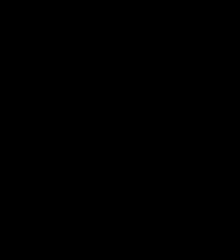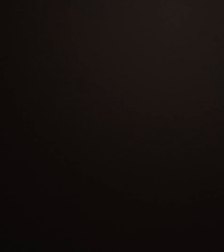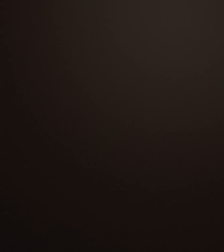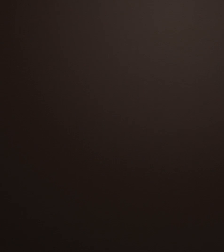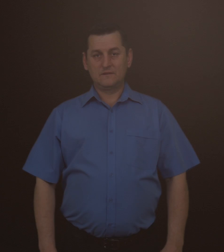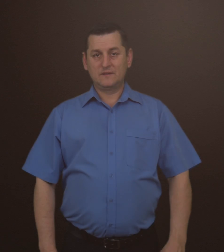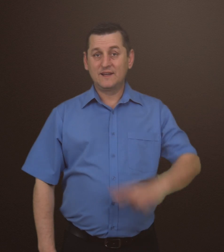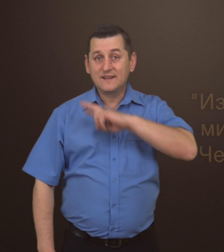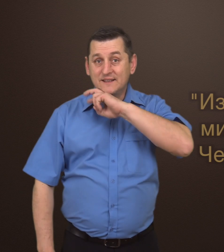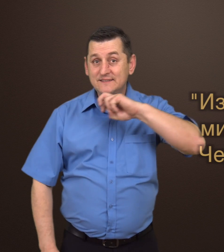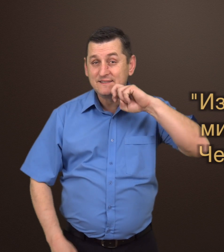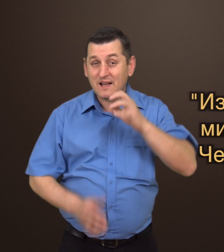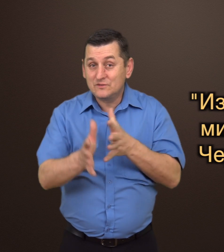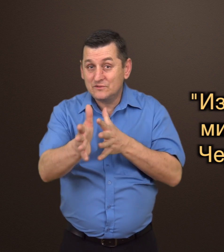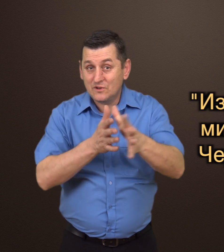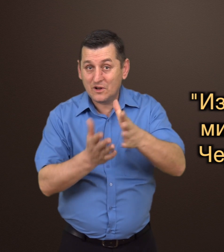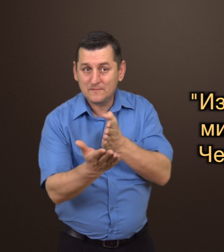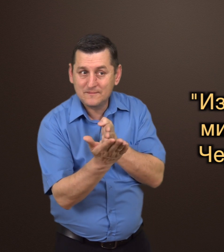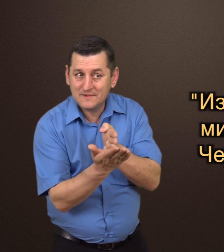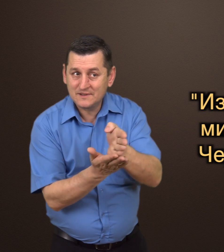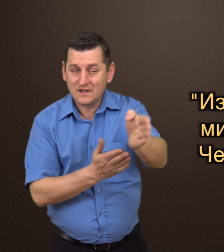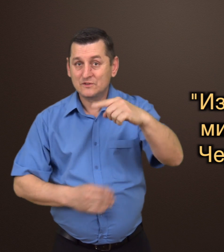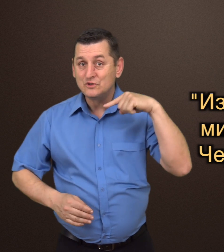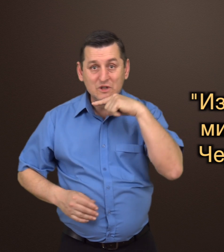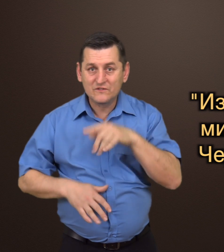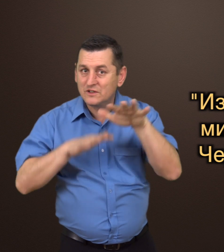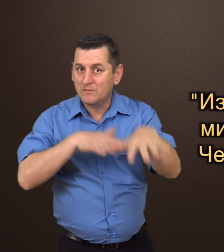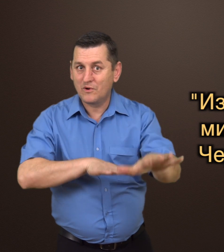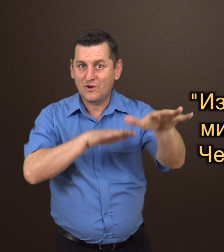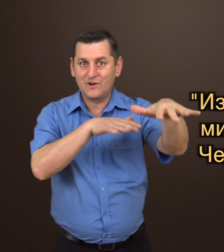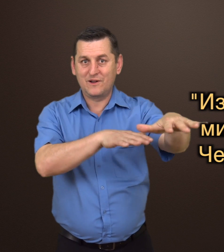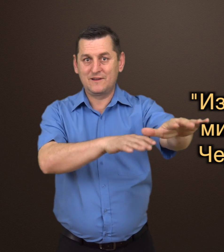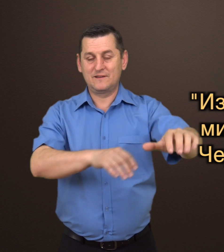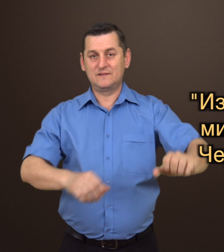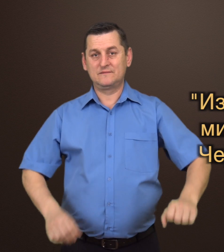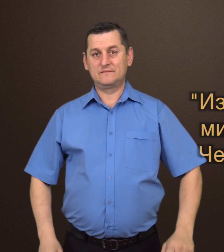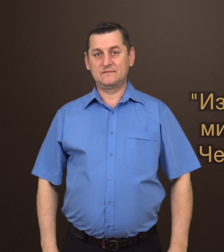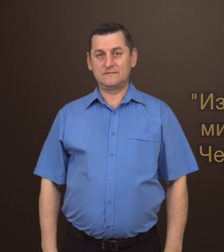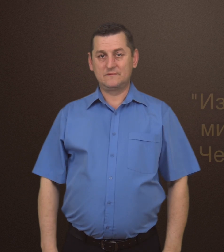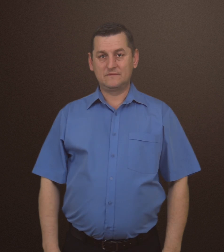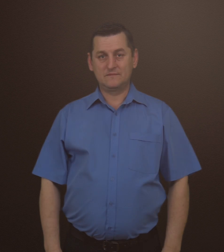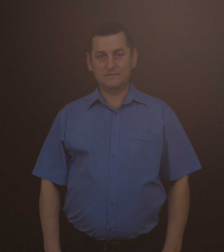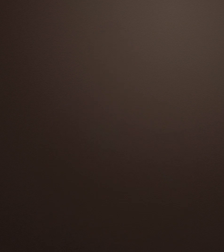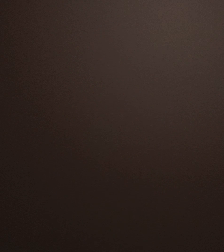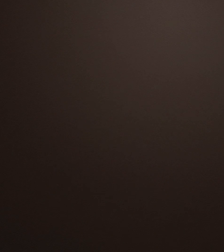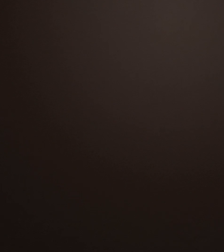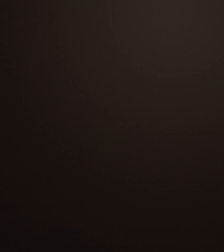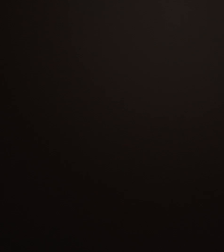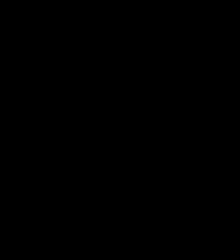Israelites crossing the Red Sea